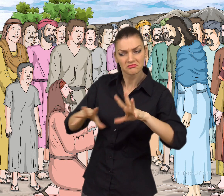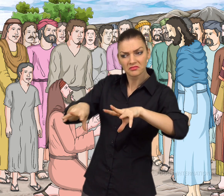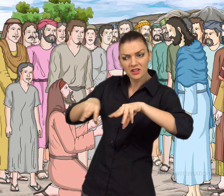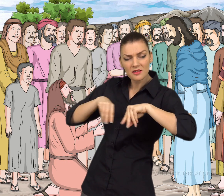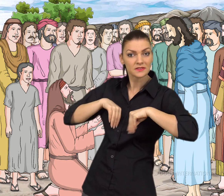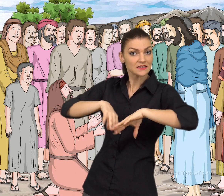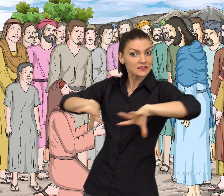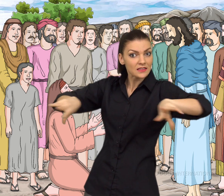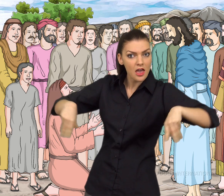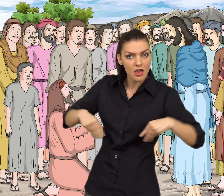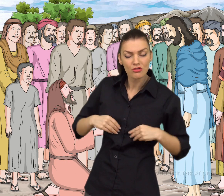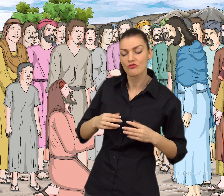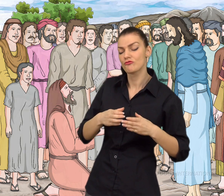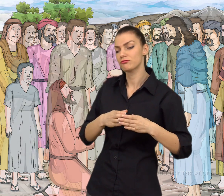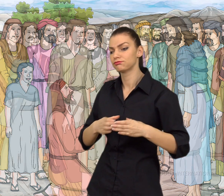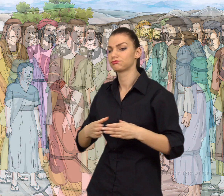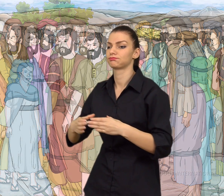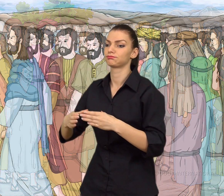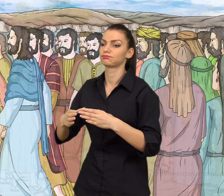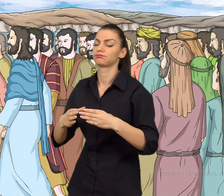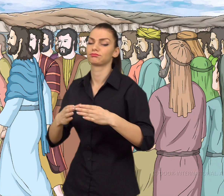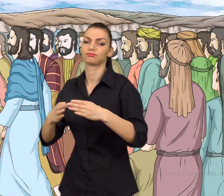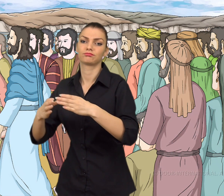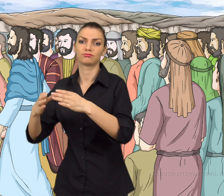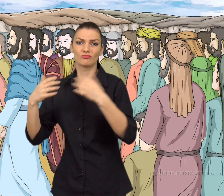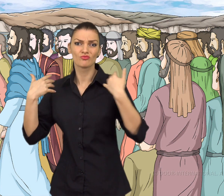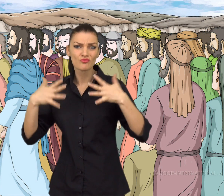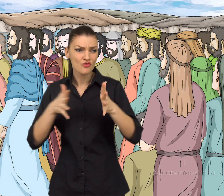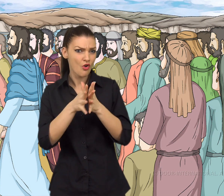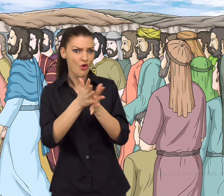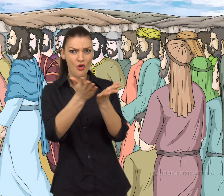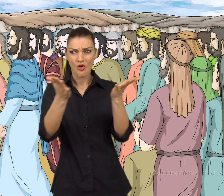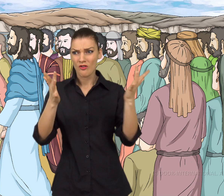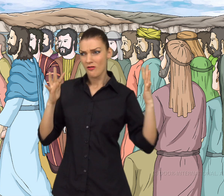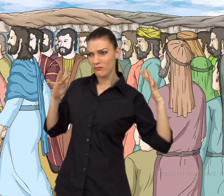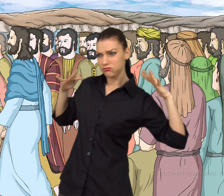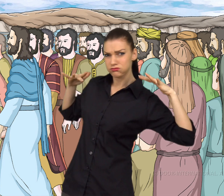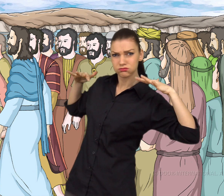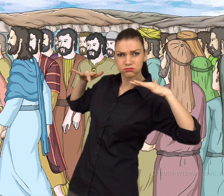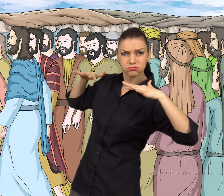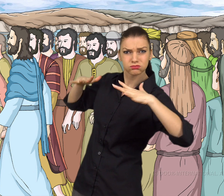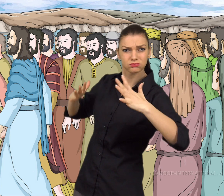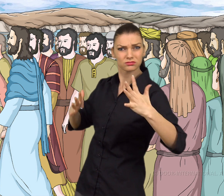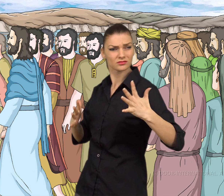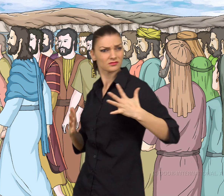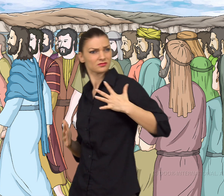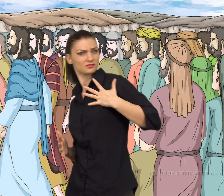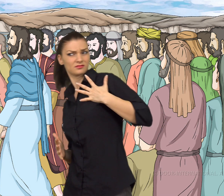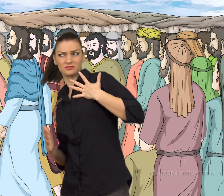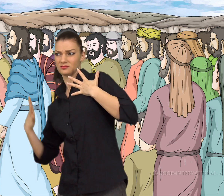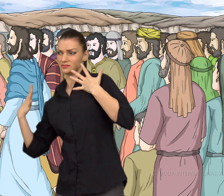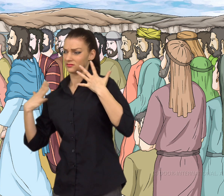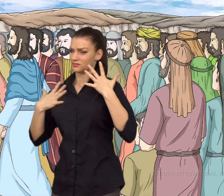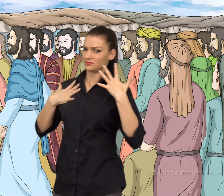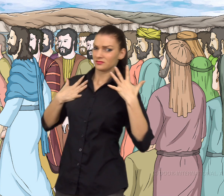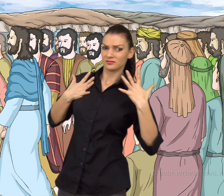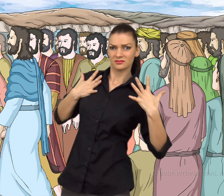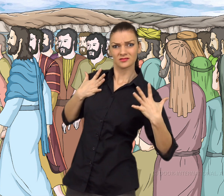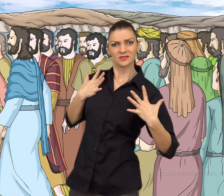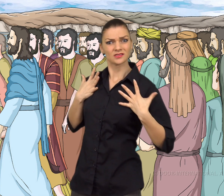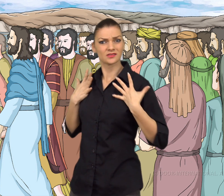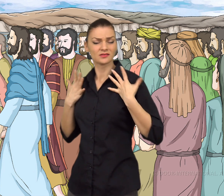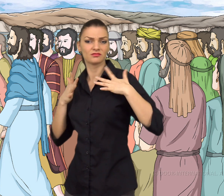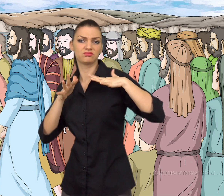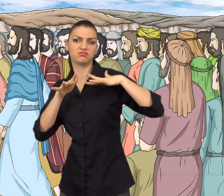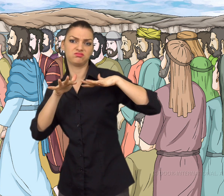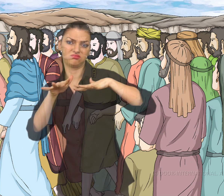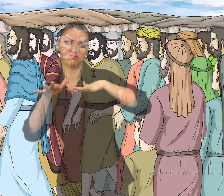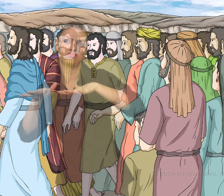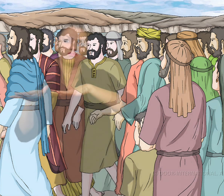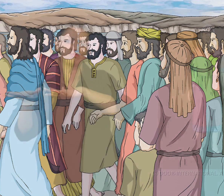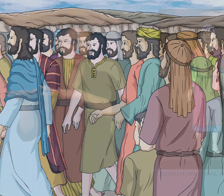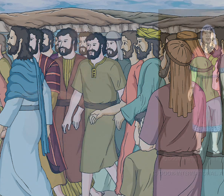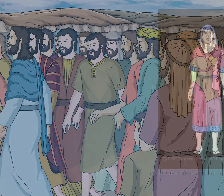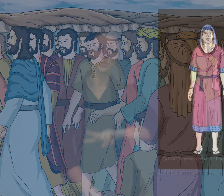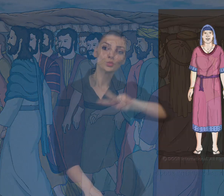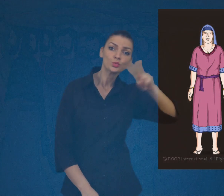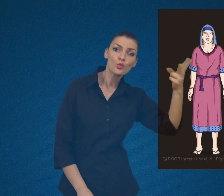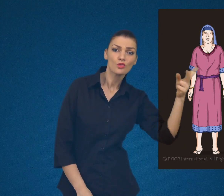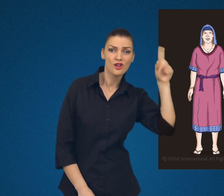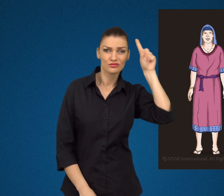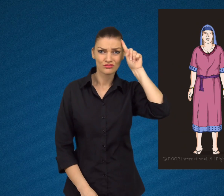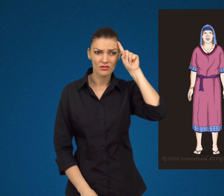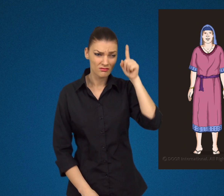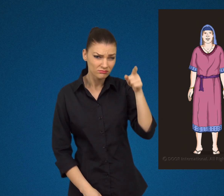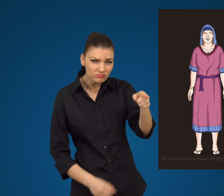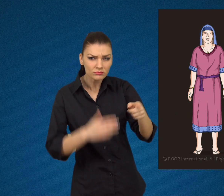So Jesus went with him, and a large crowd followed and pressed around Him.